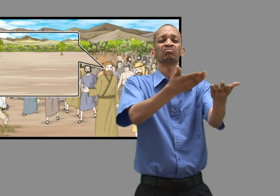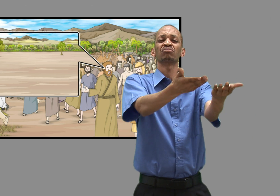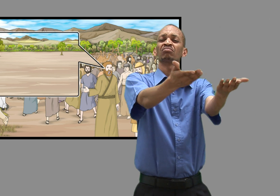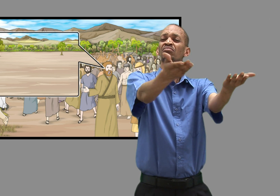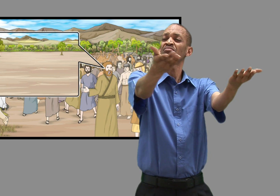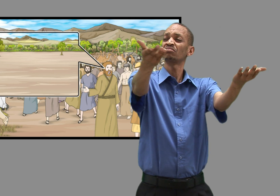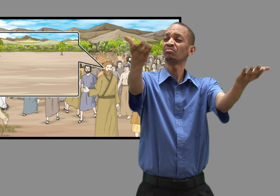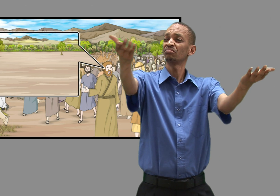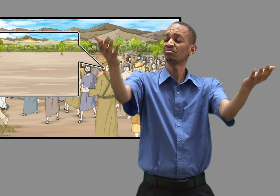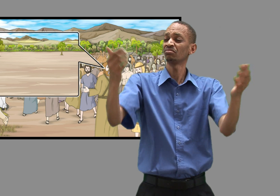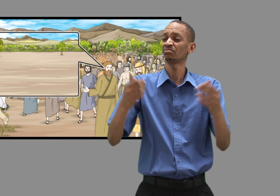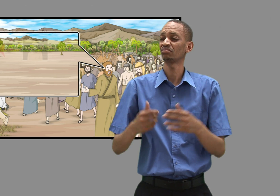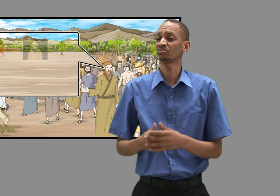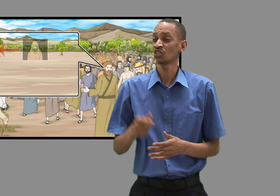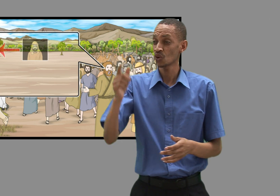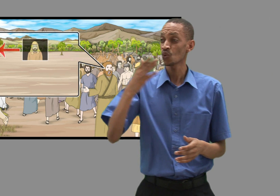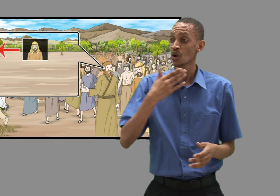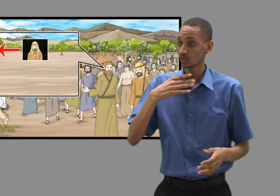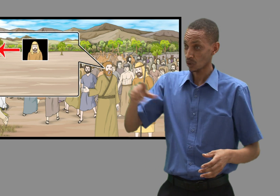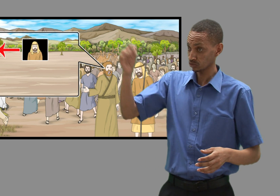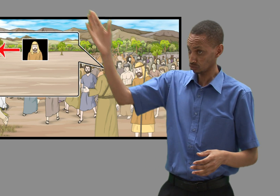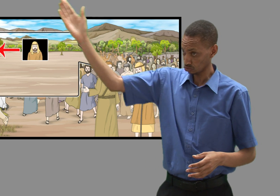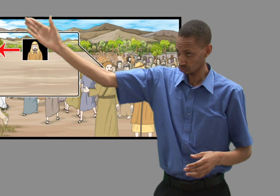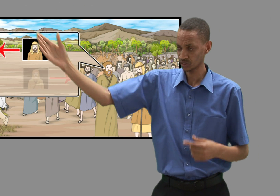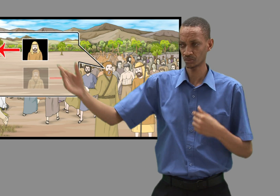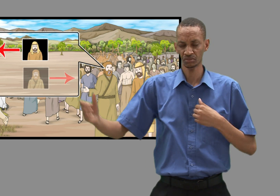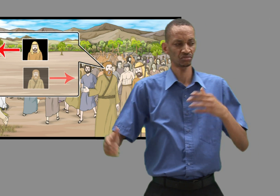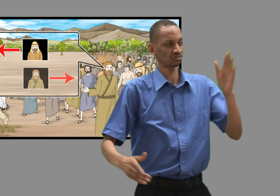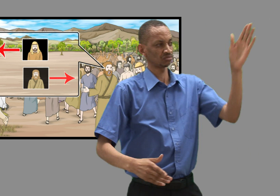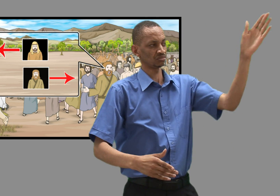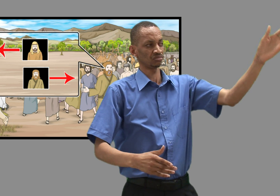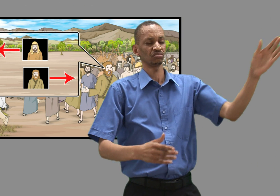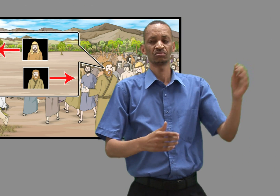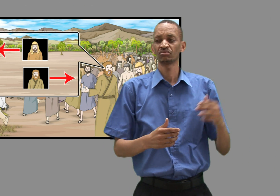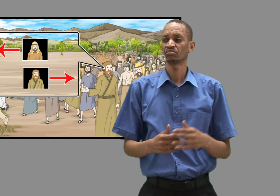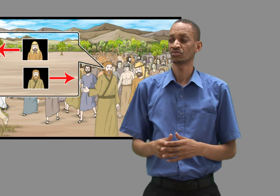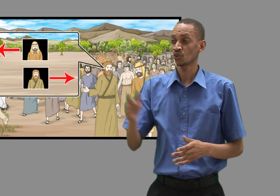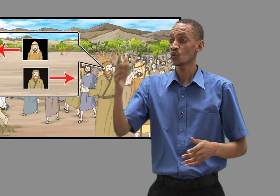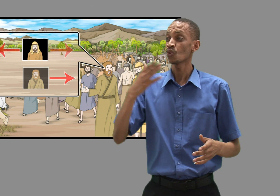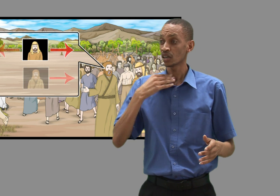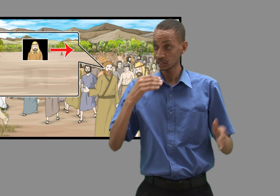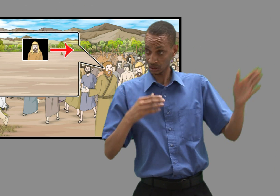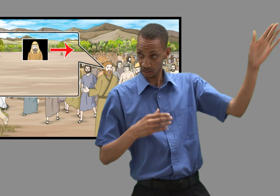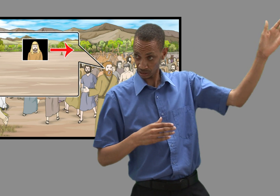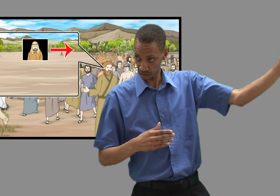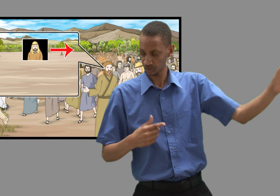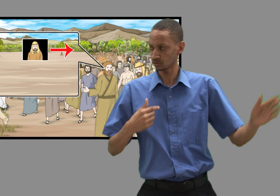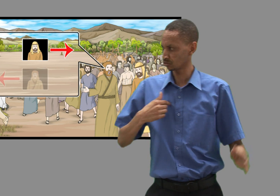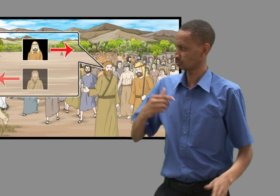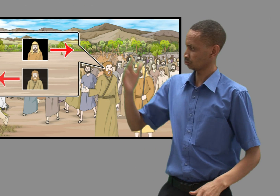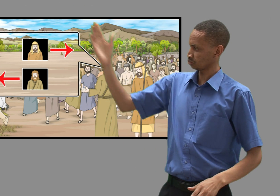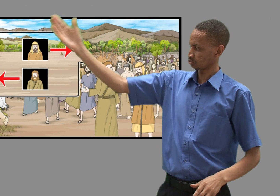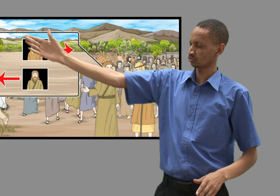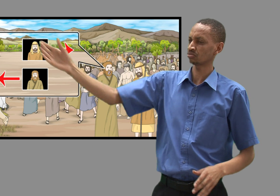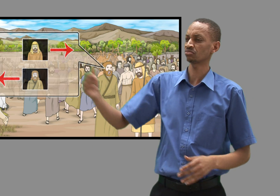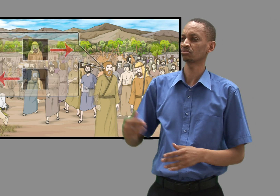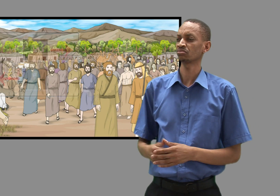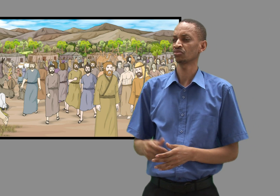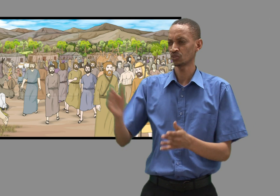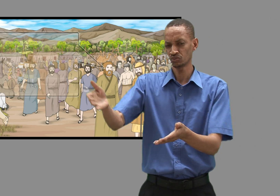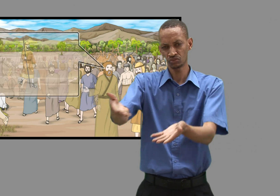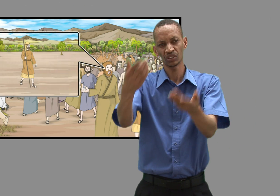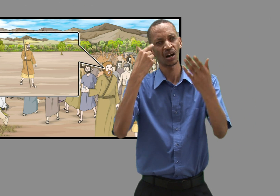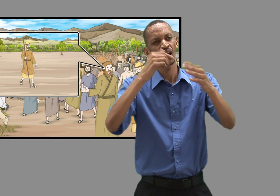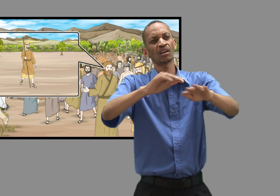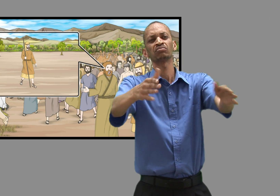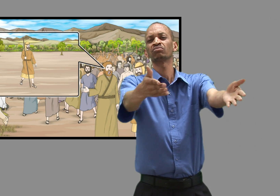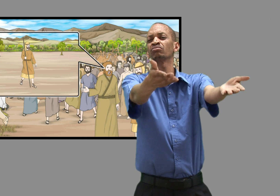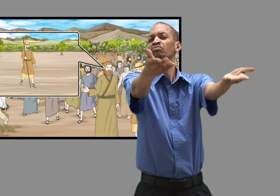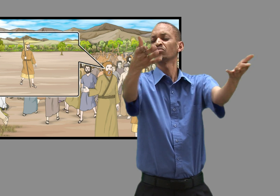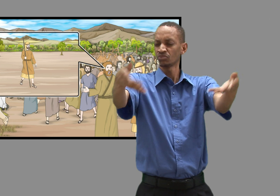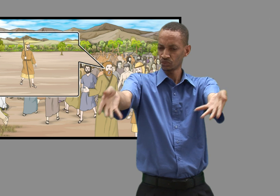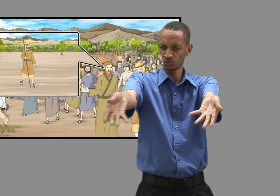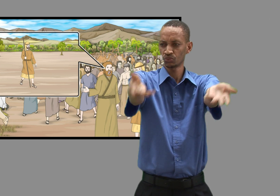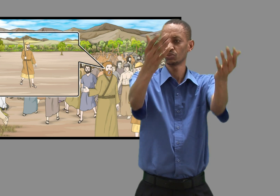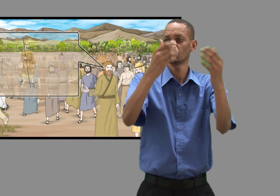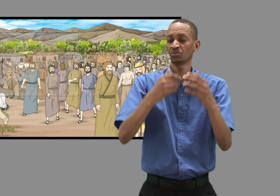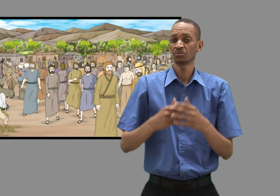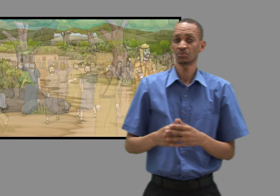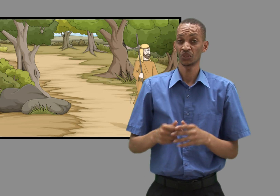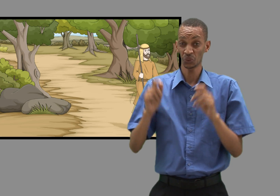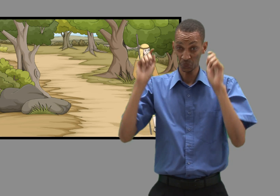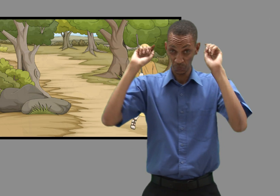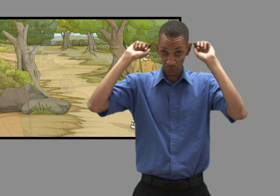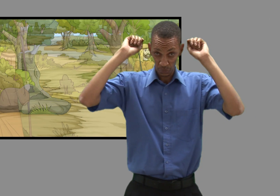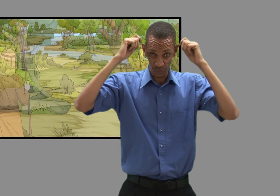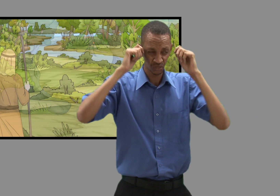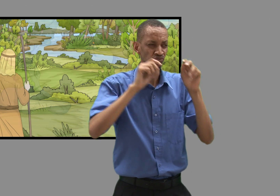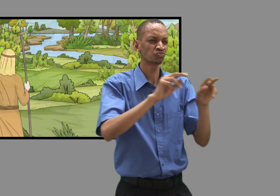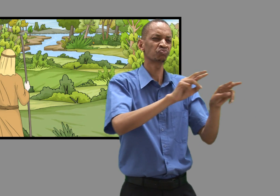If you go to the left, I will go to the right; if you go to the right, I will go to the left.”